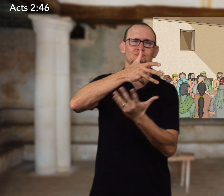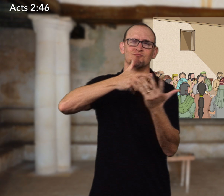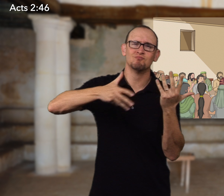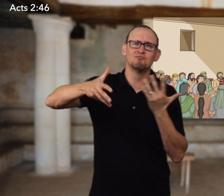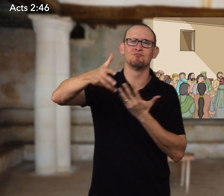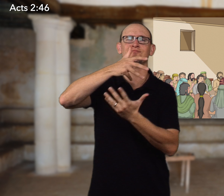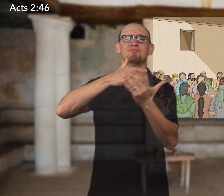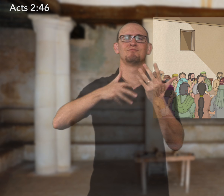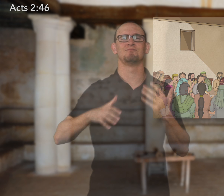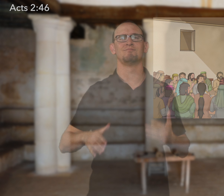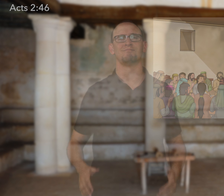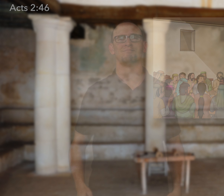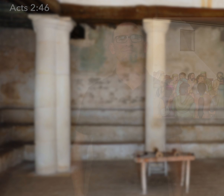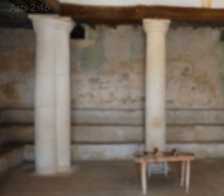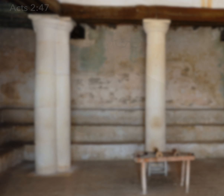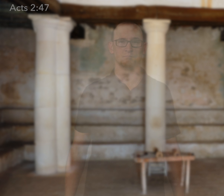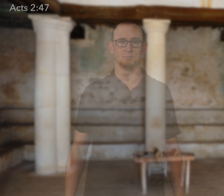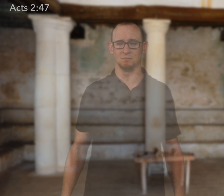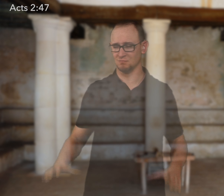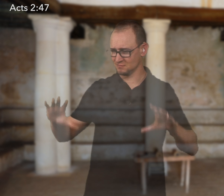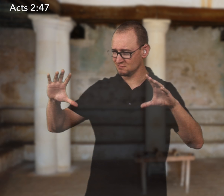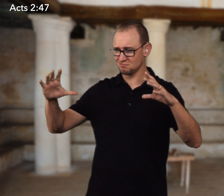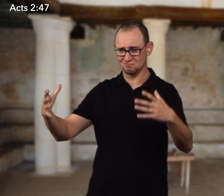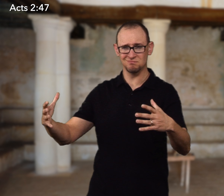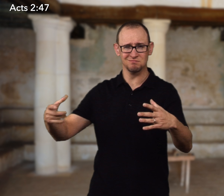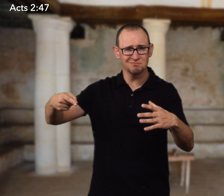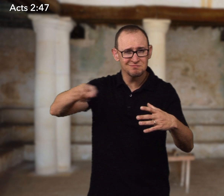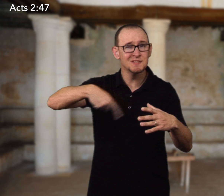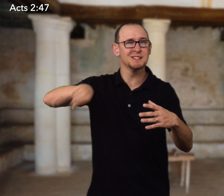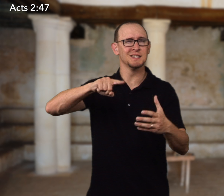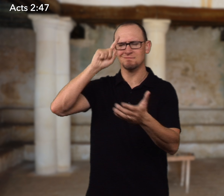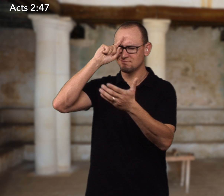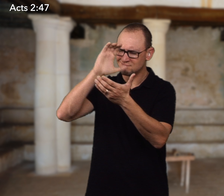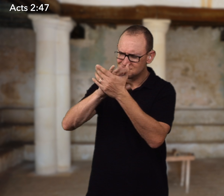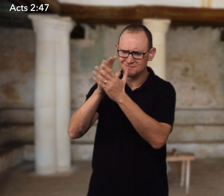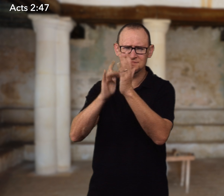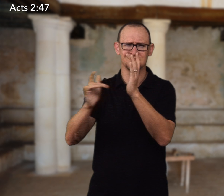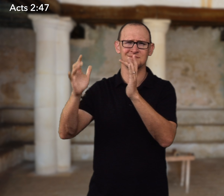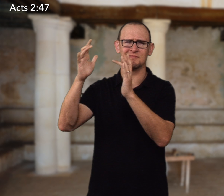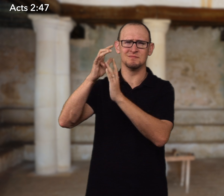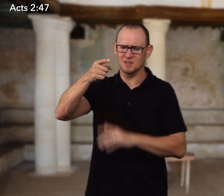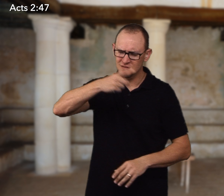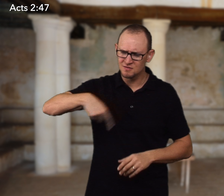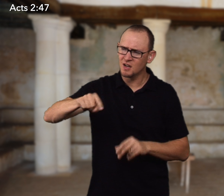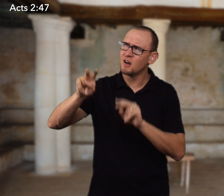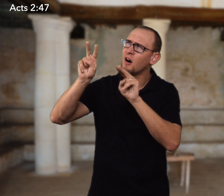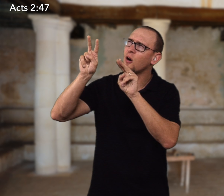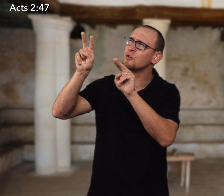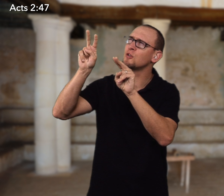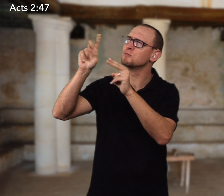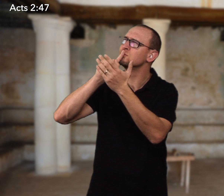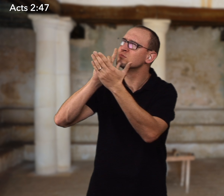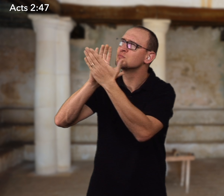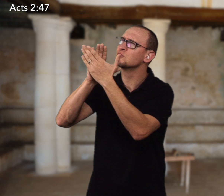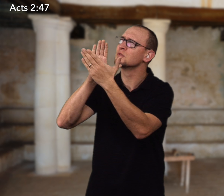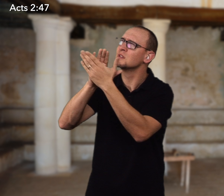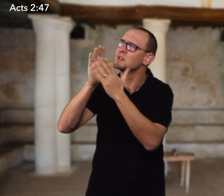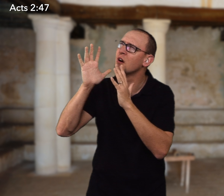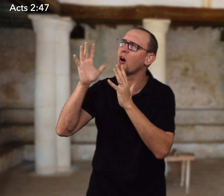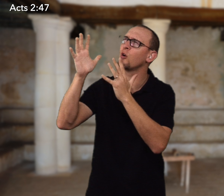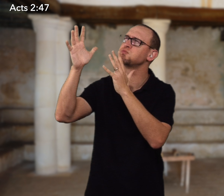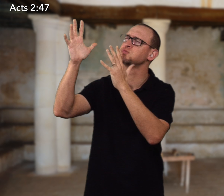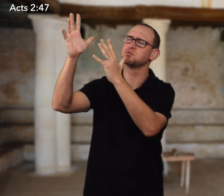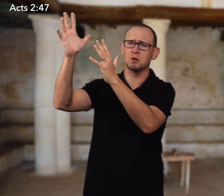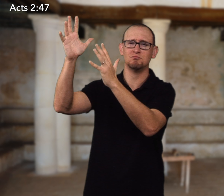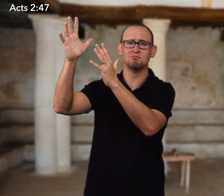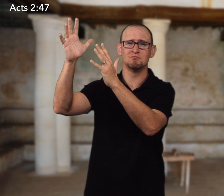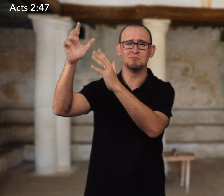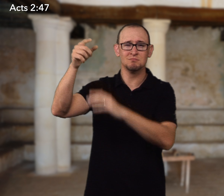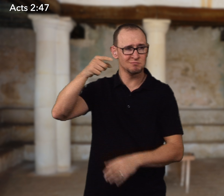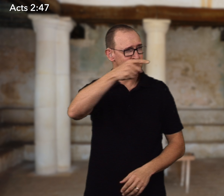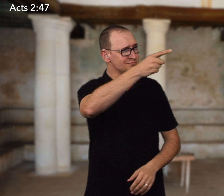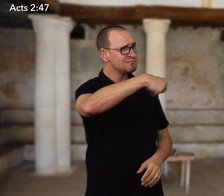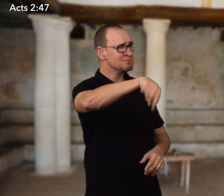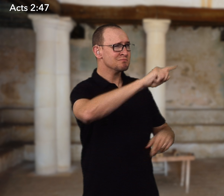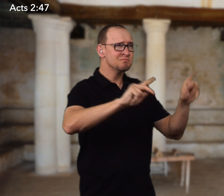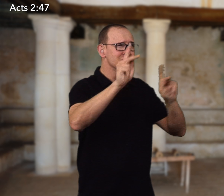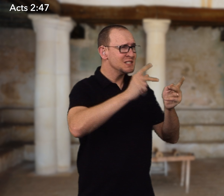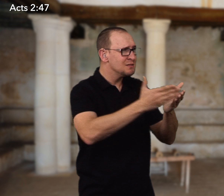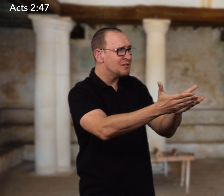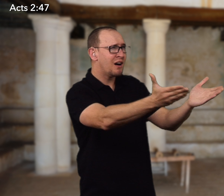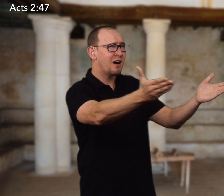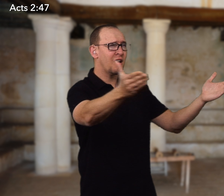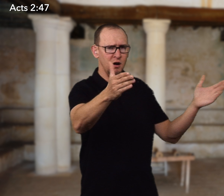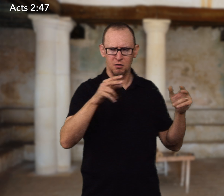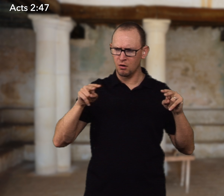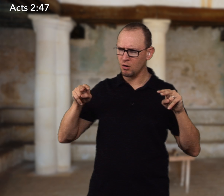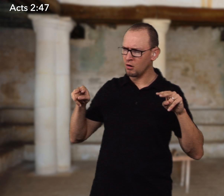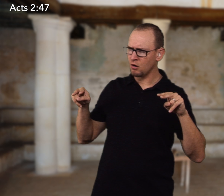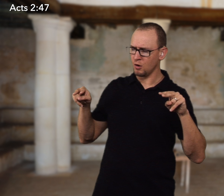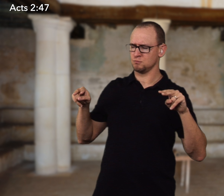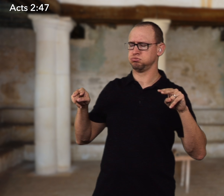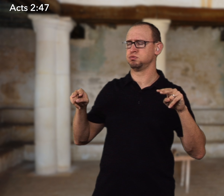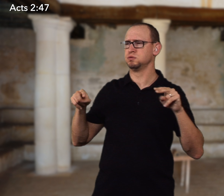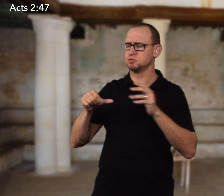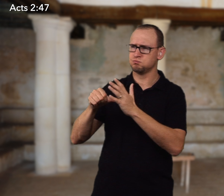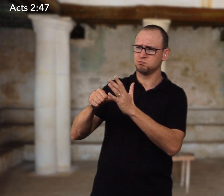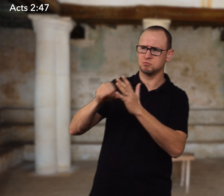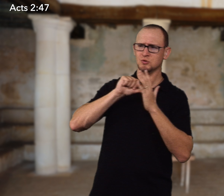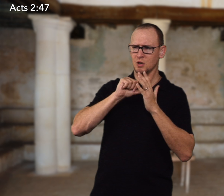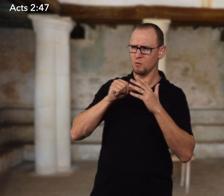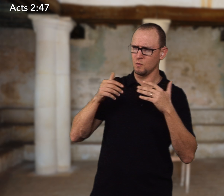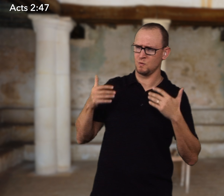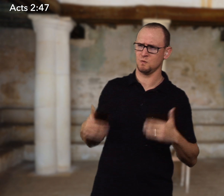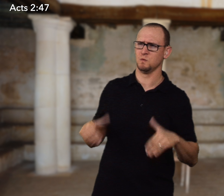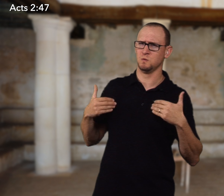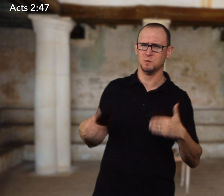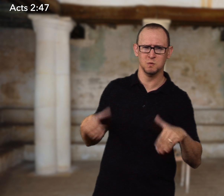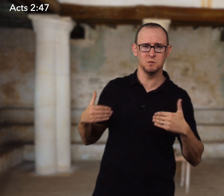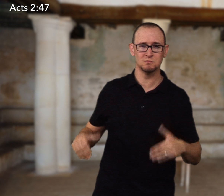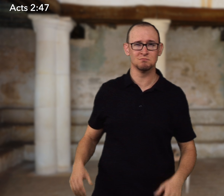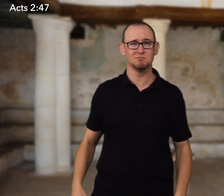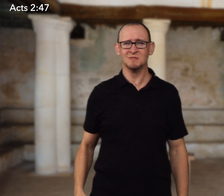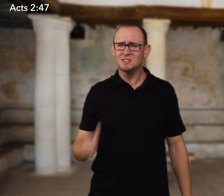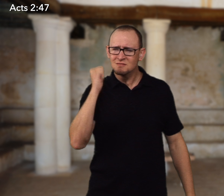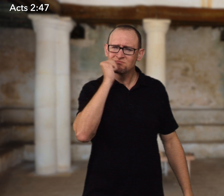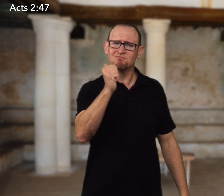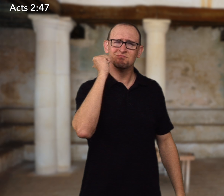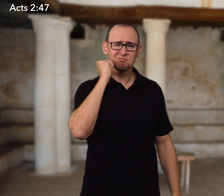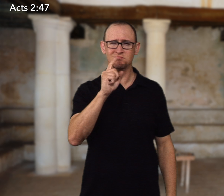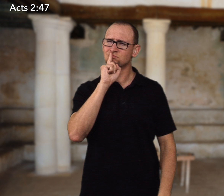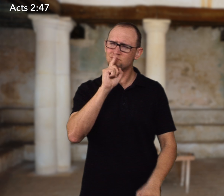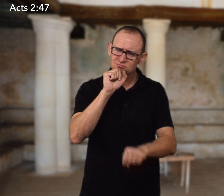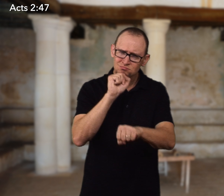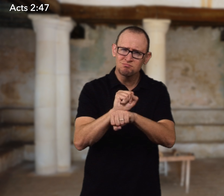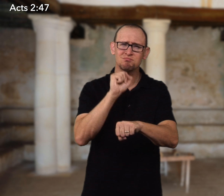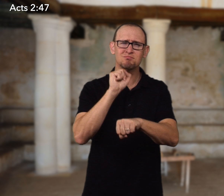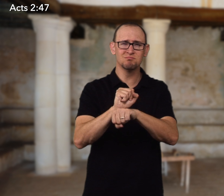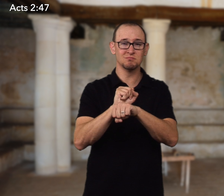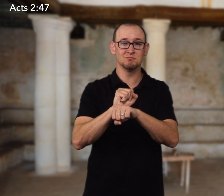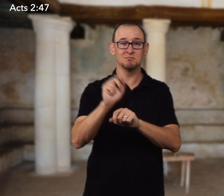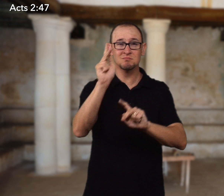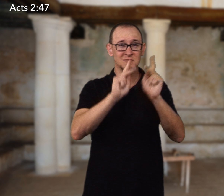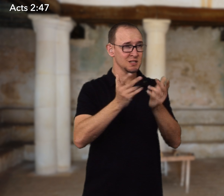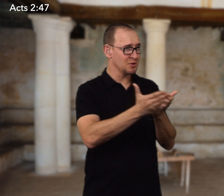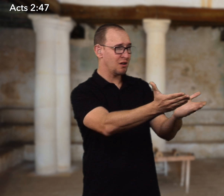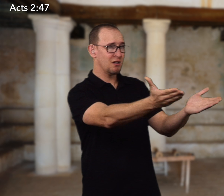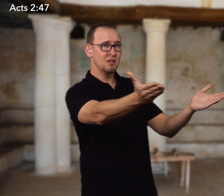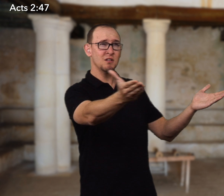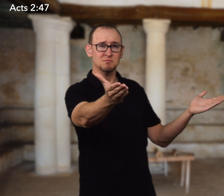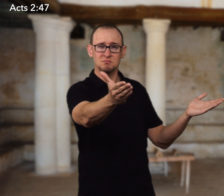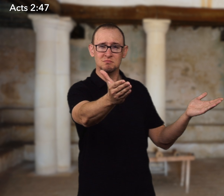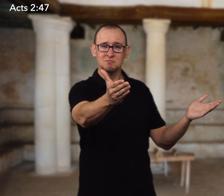praising God and enjoying the favor of all the people.